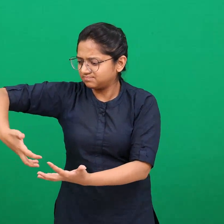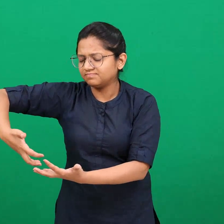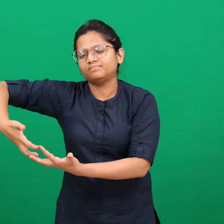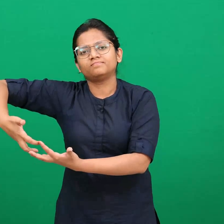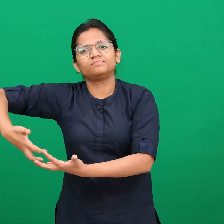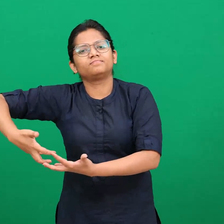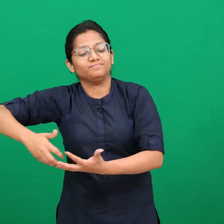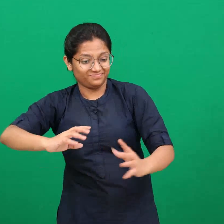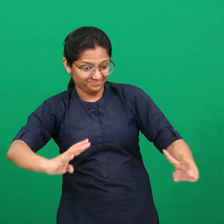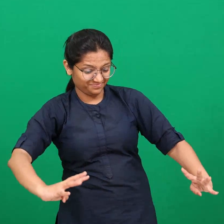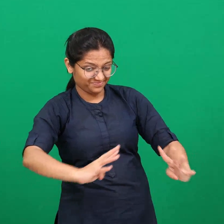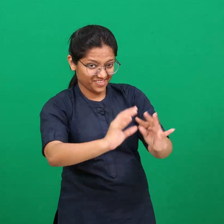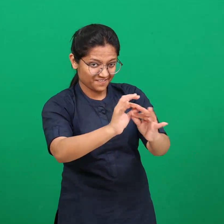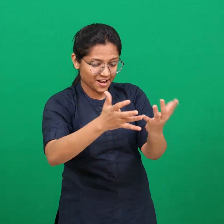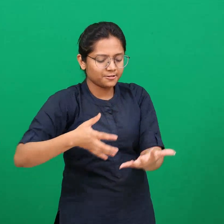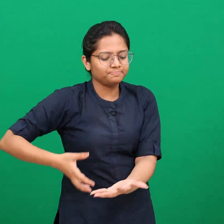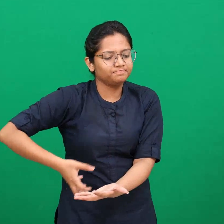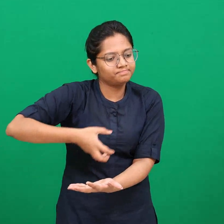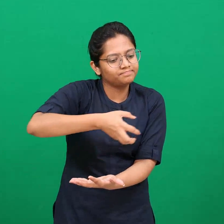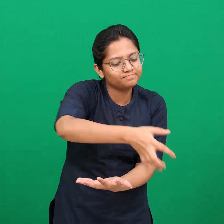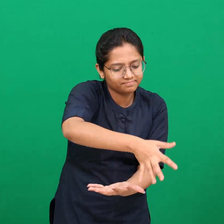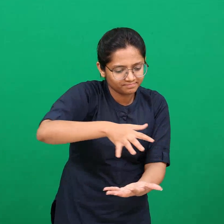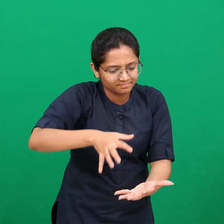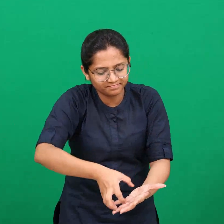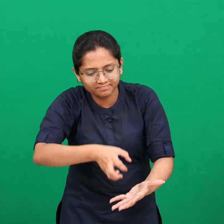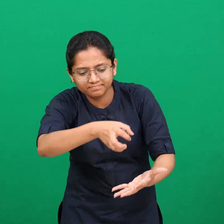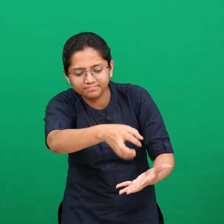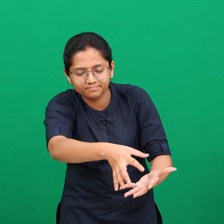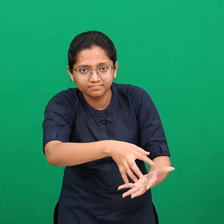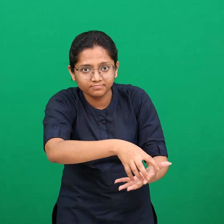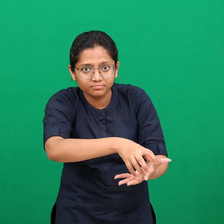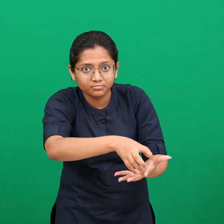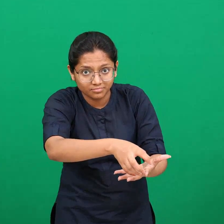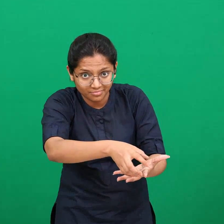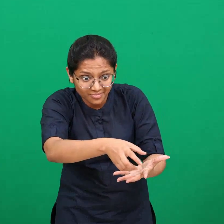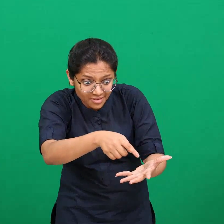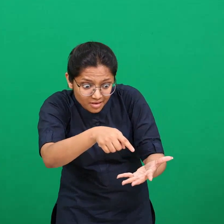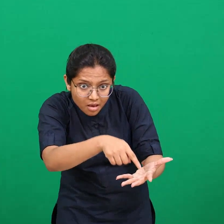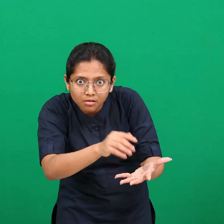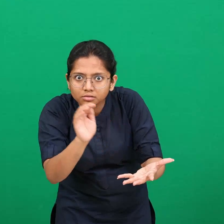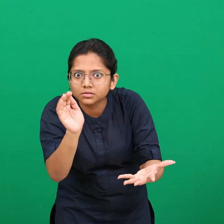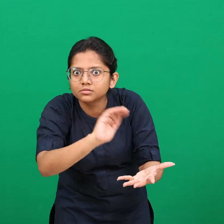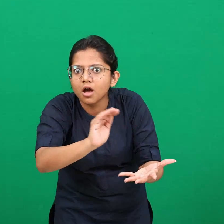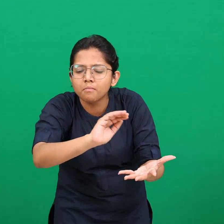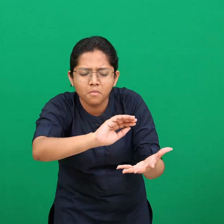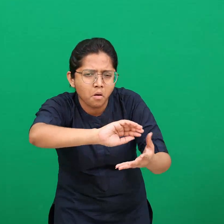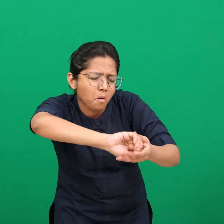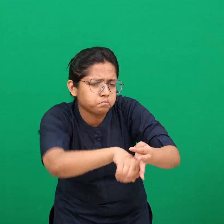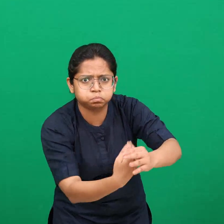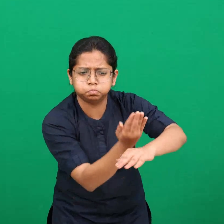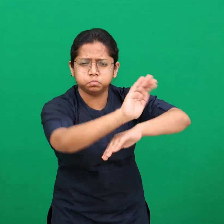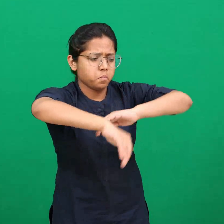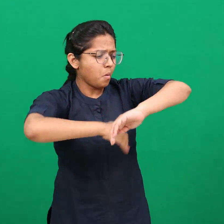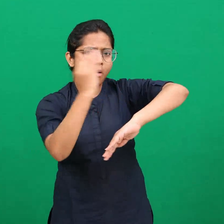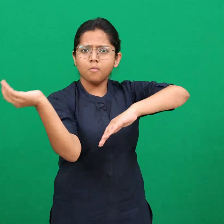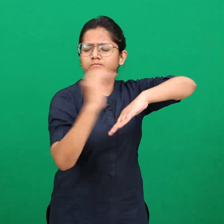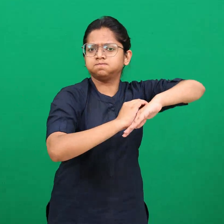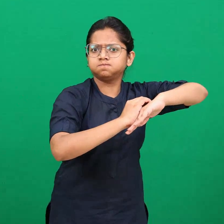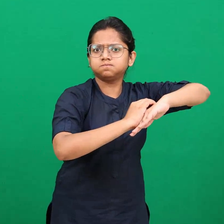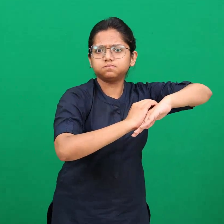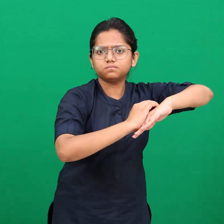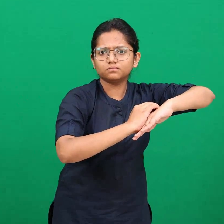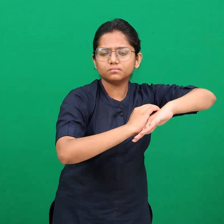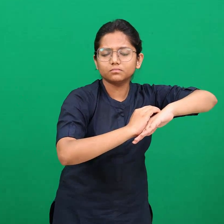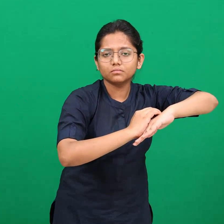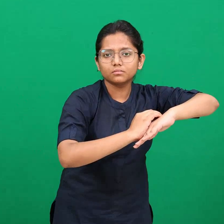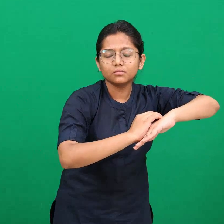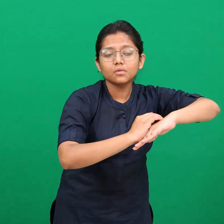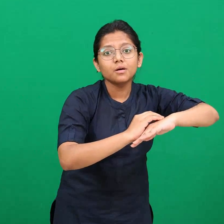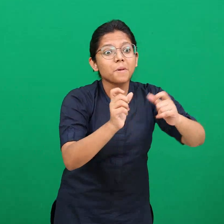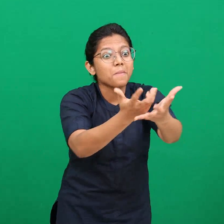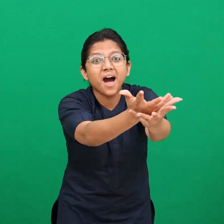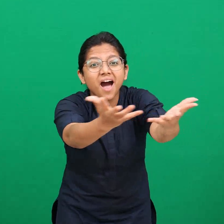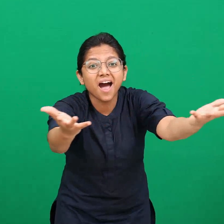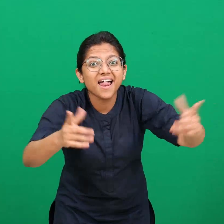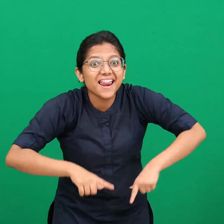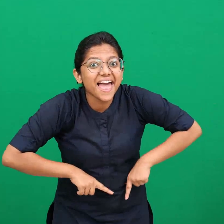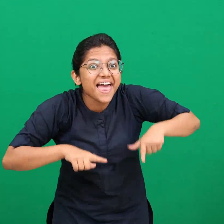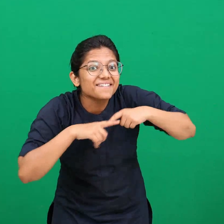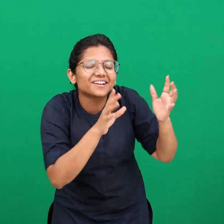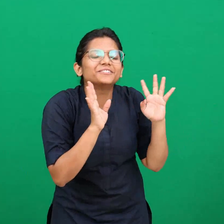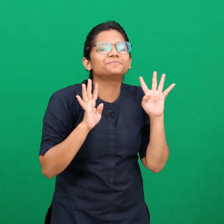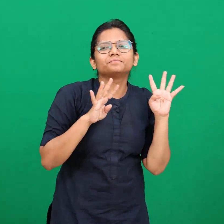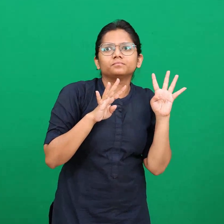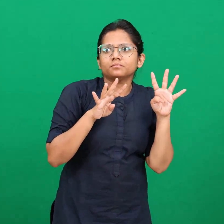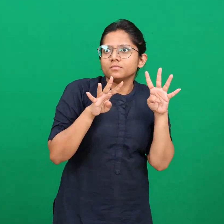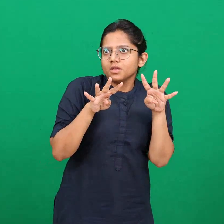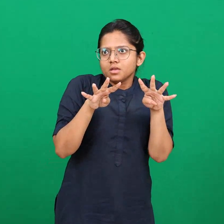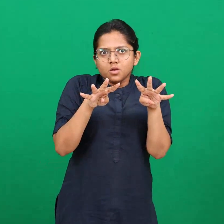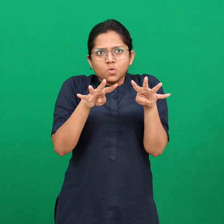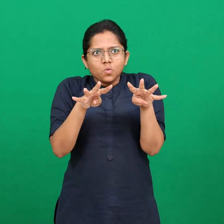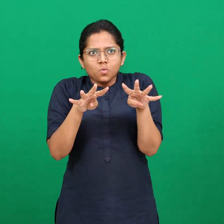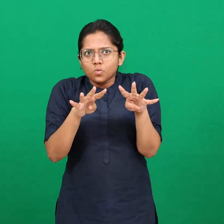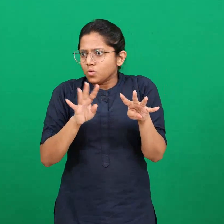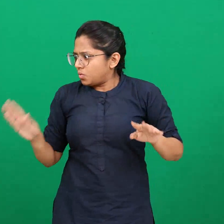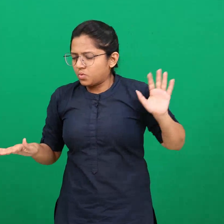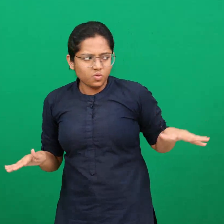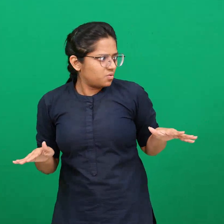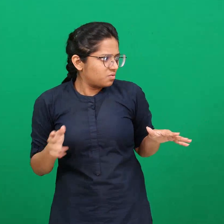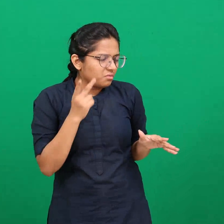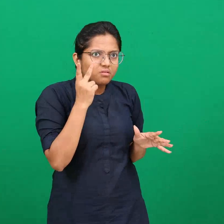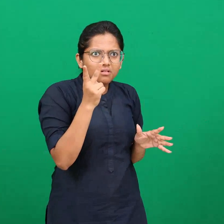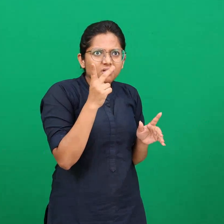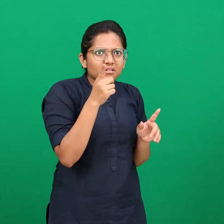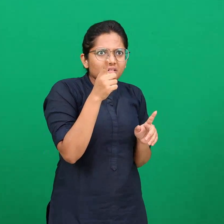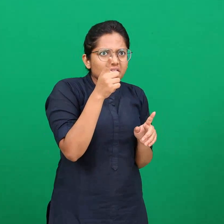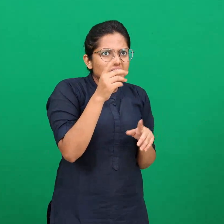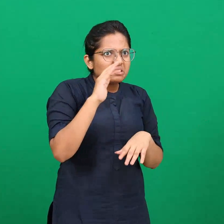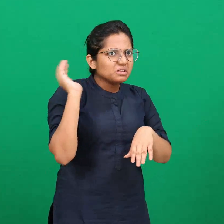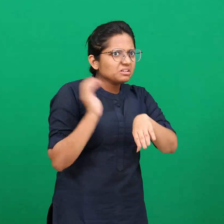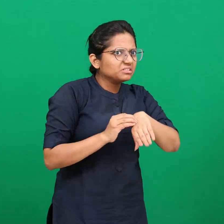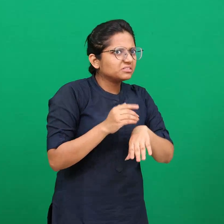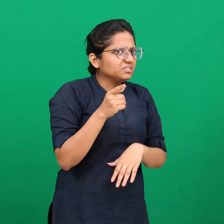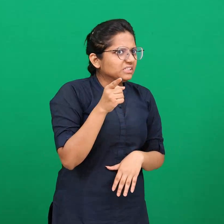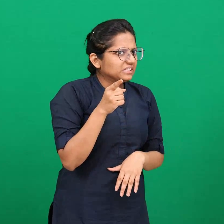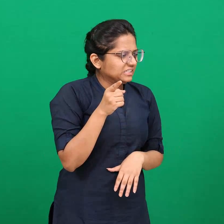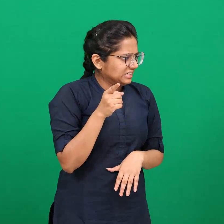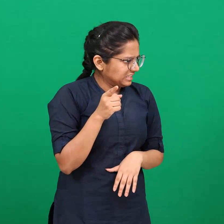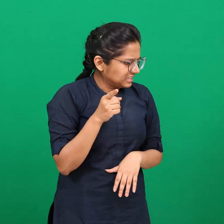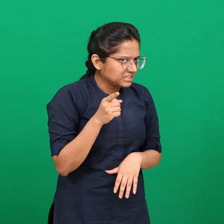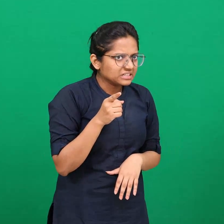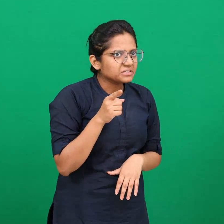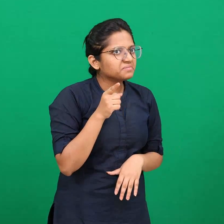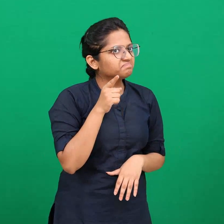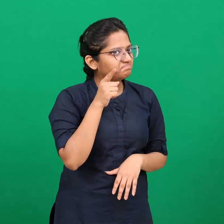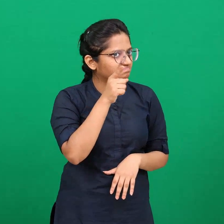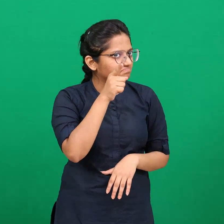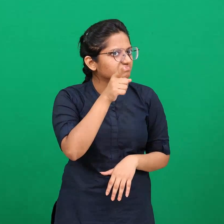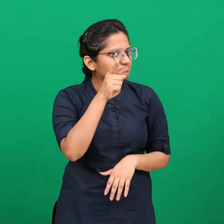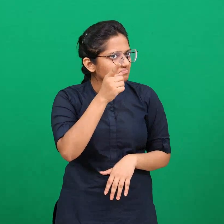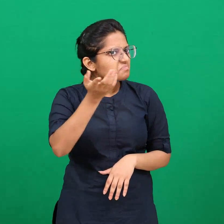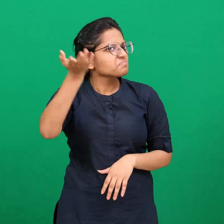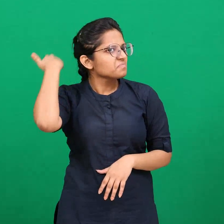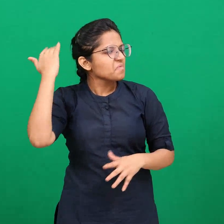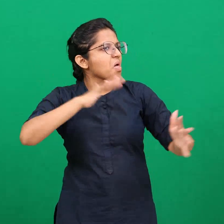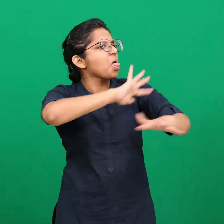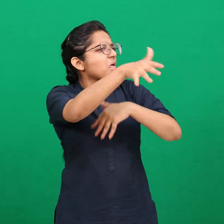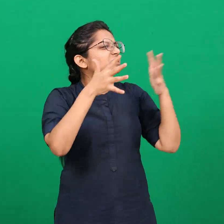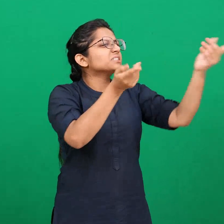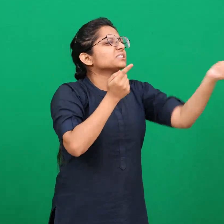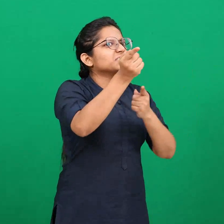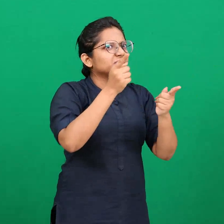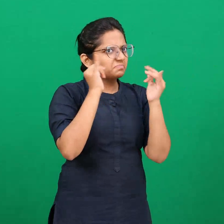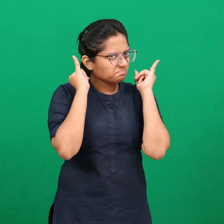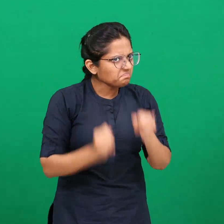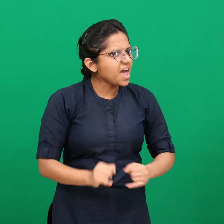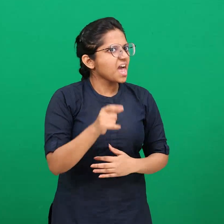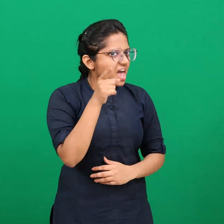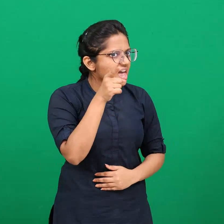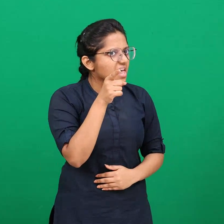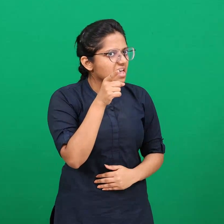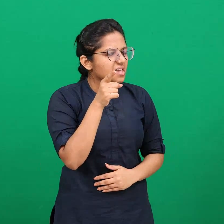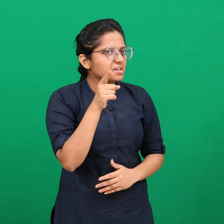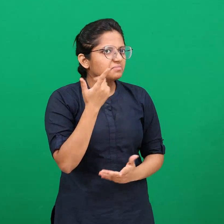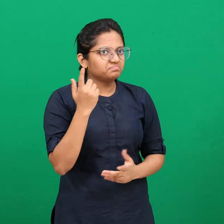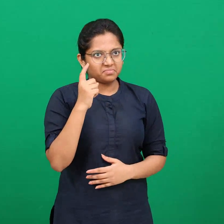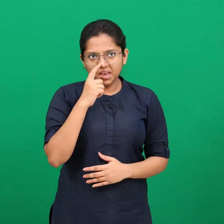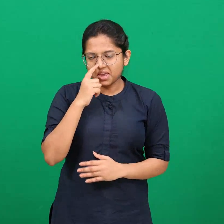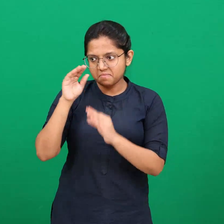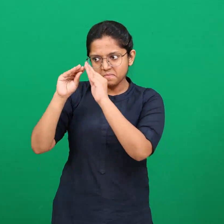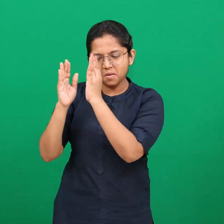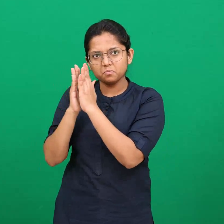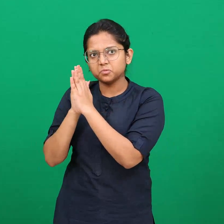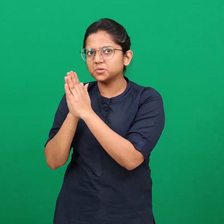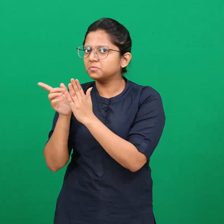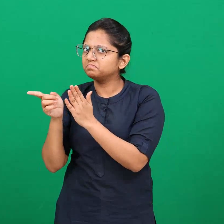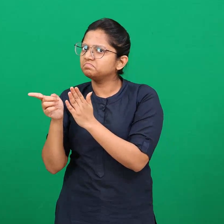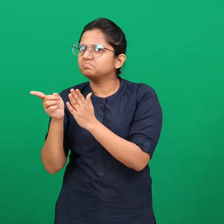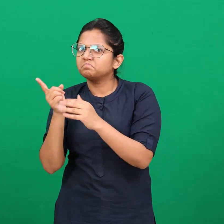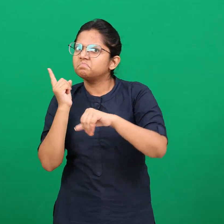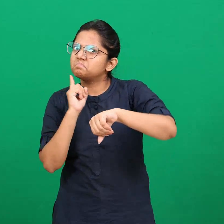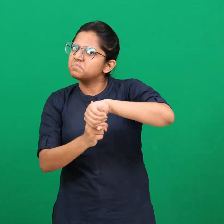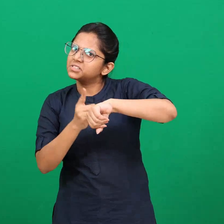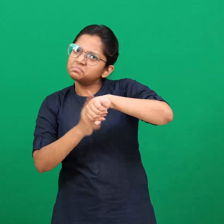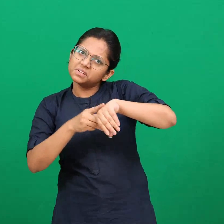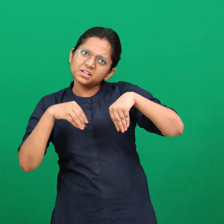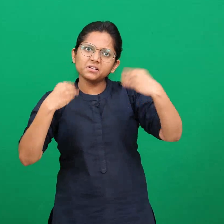When the islanders saw the creature hanging from his hand, they said to one another, "Surely this man is a murderer.